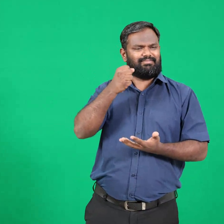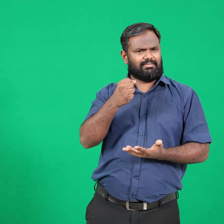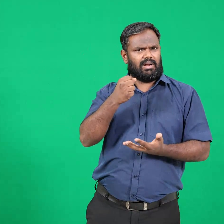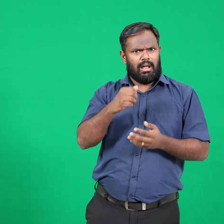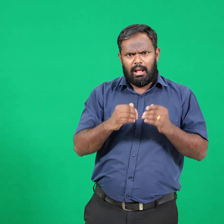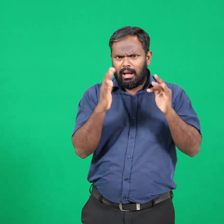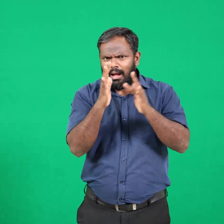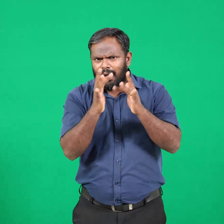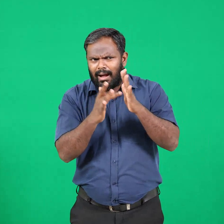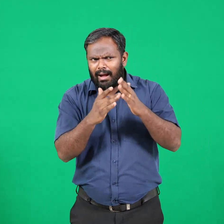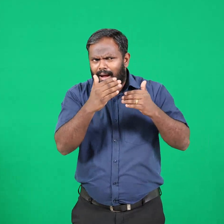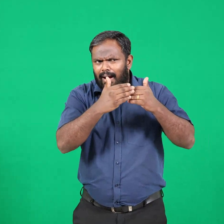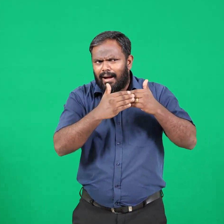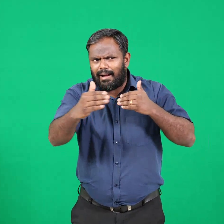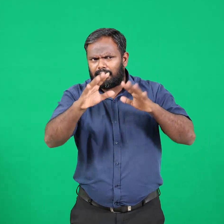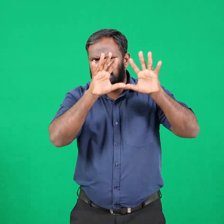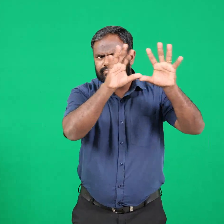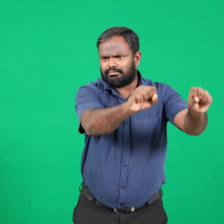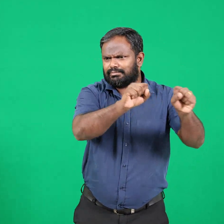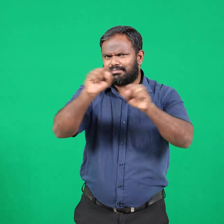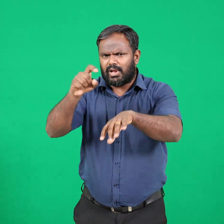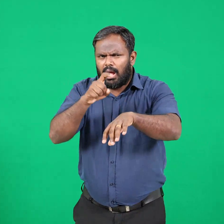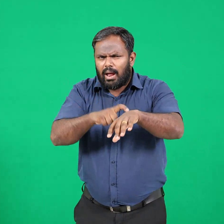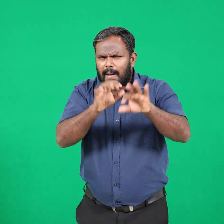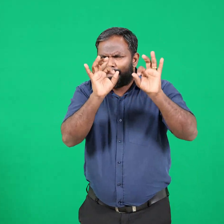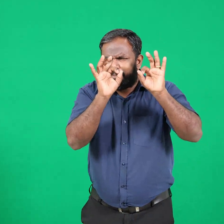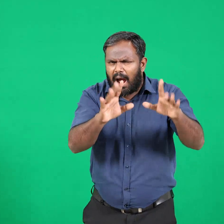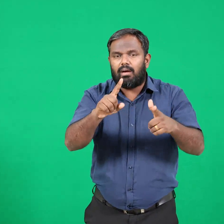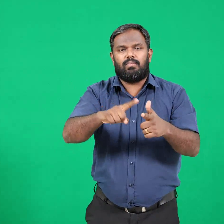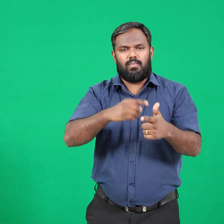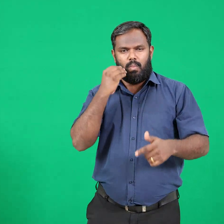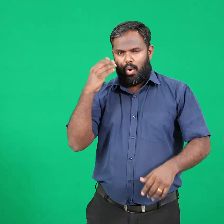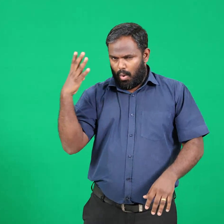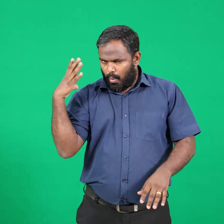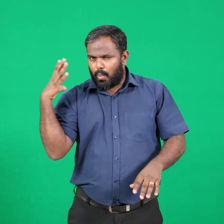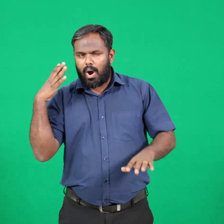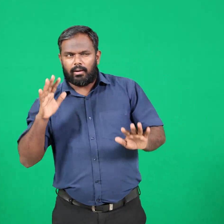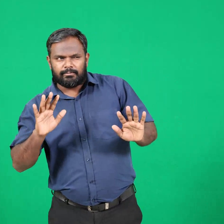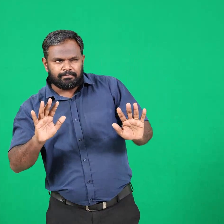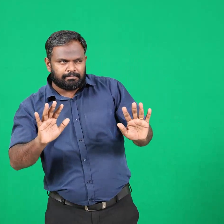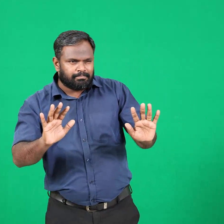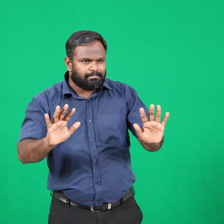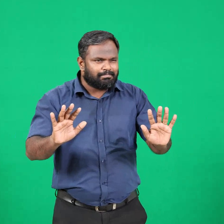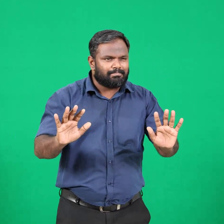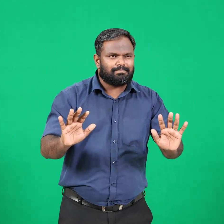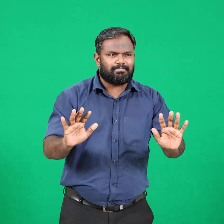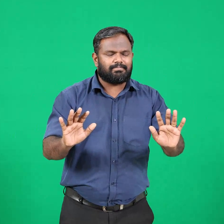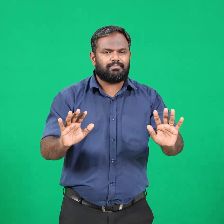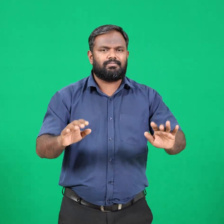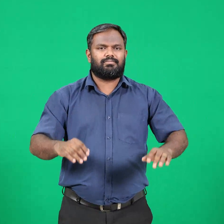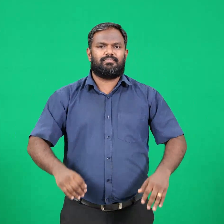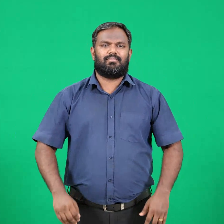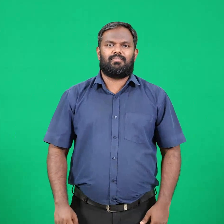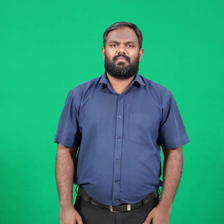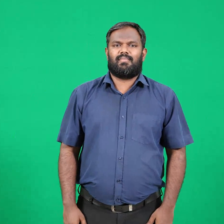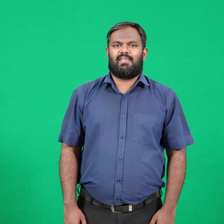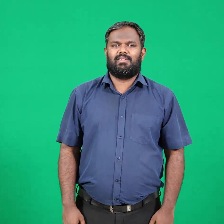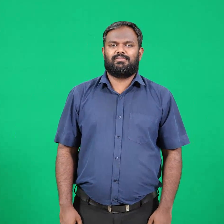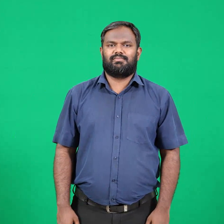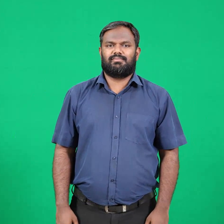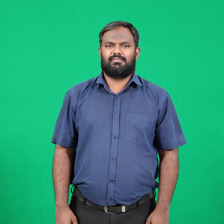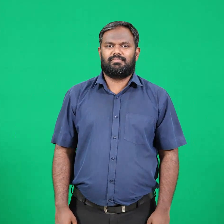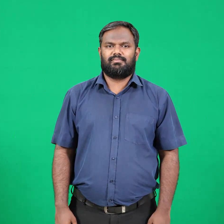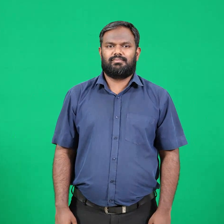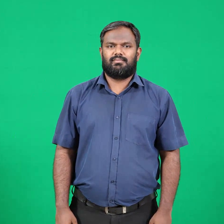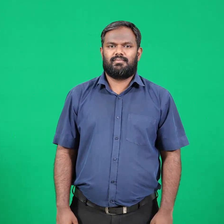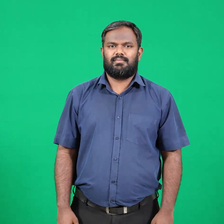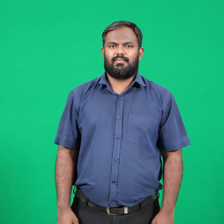So from then on Judas looked for an opportunity to betray Jesus.